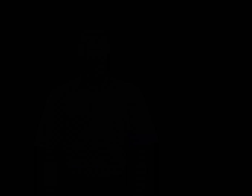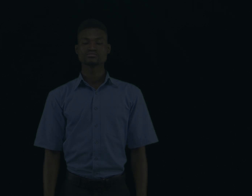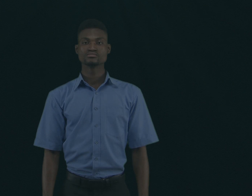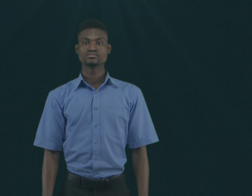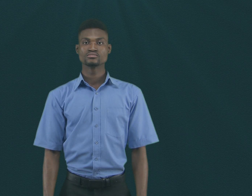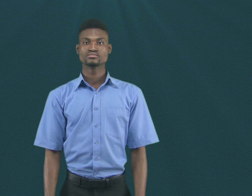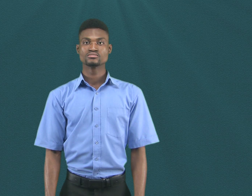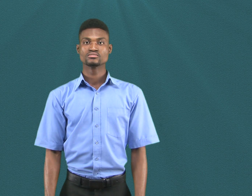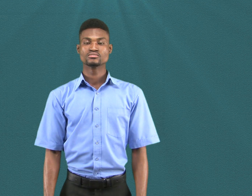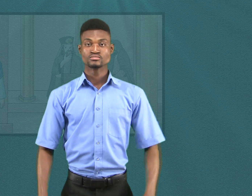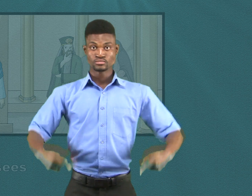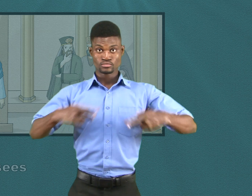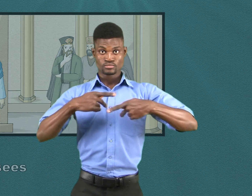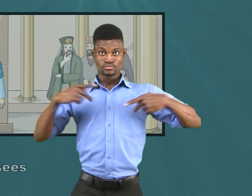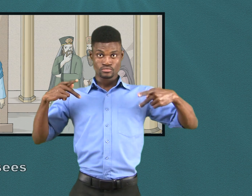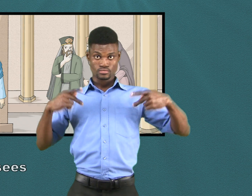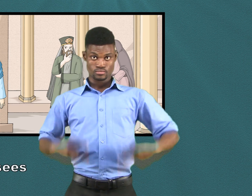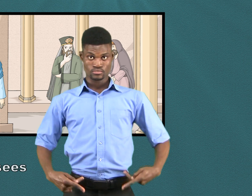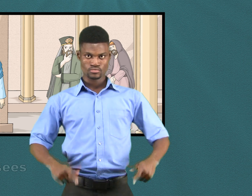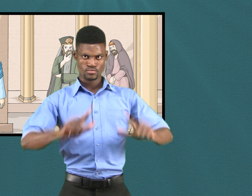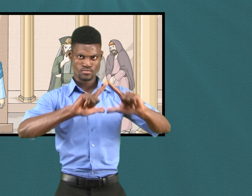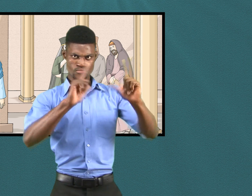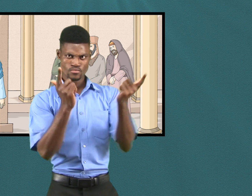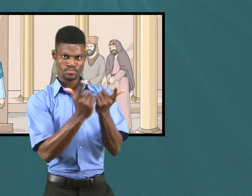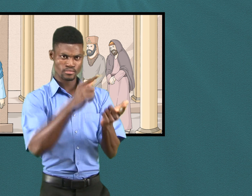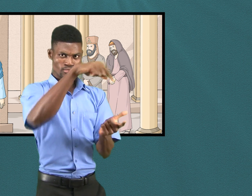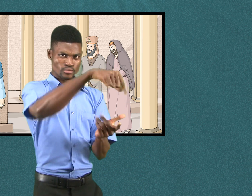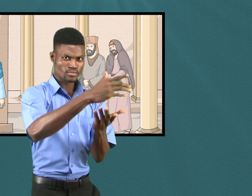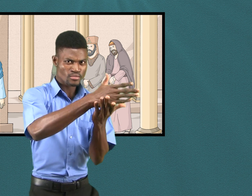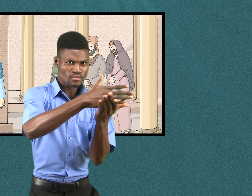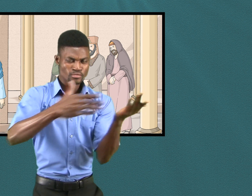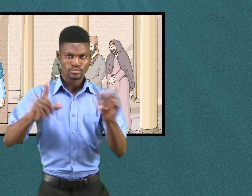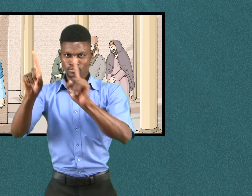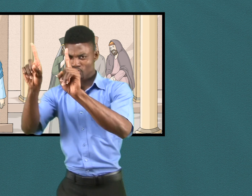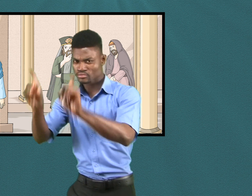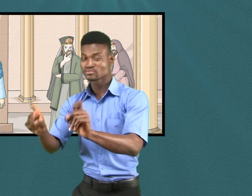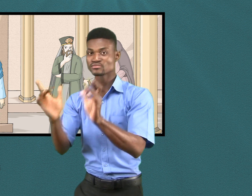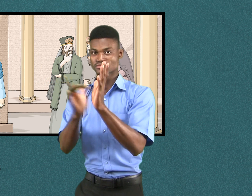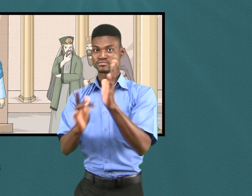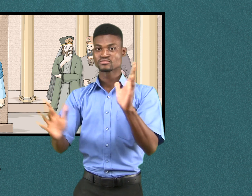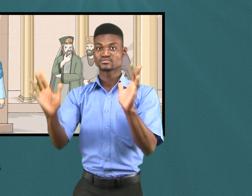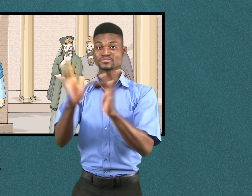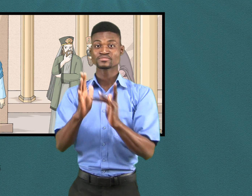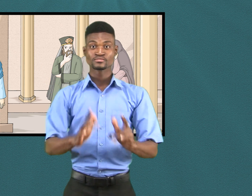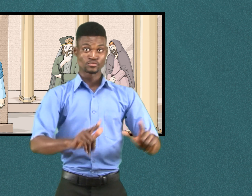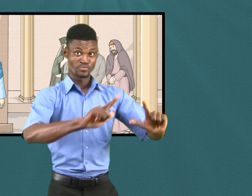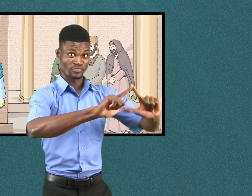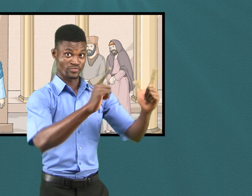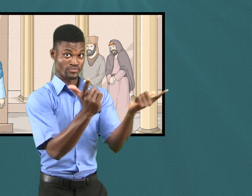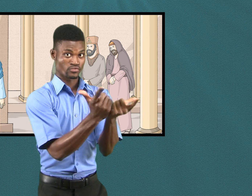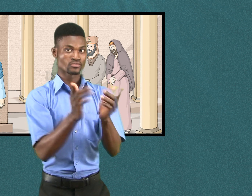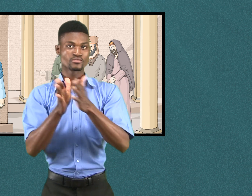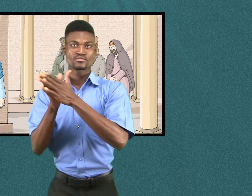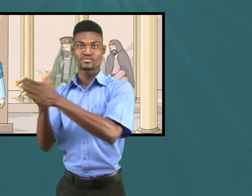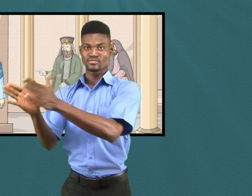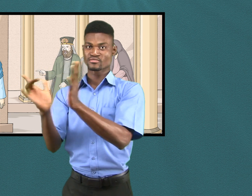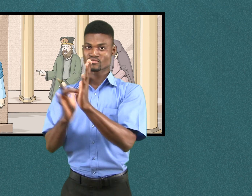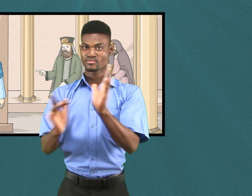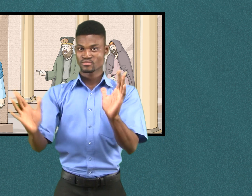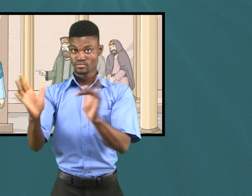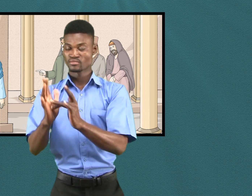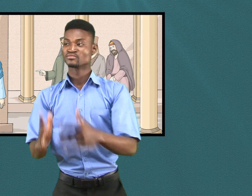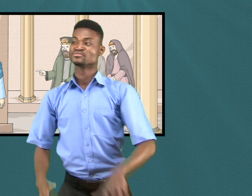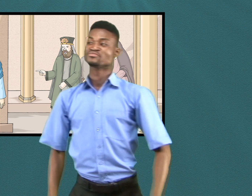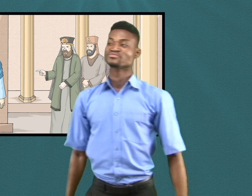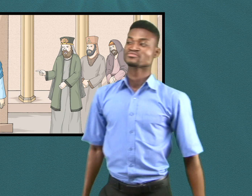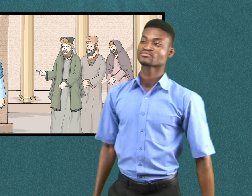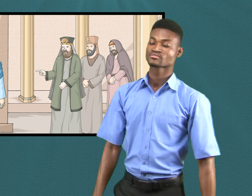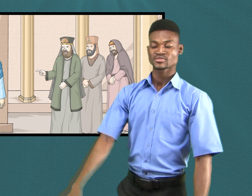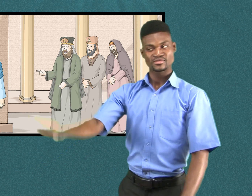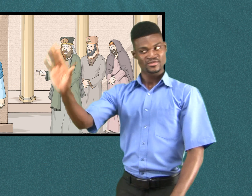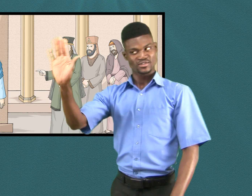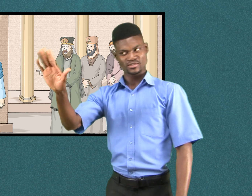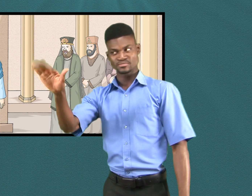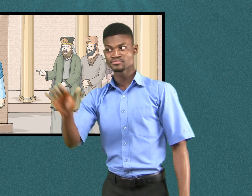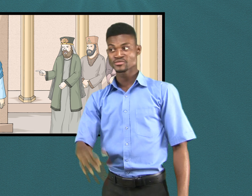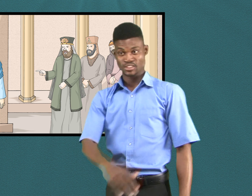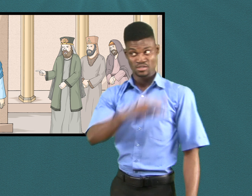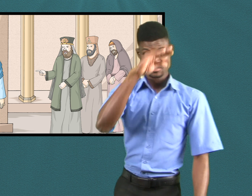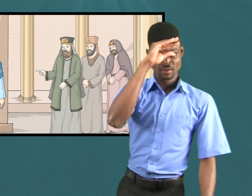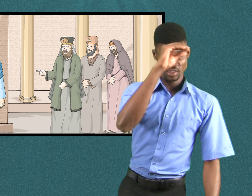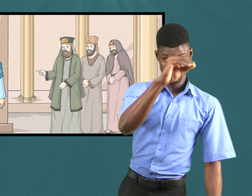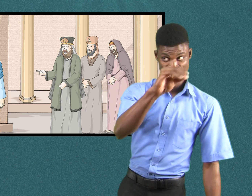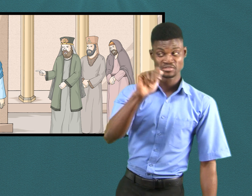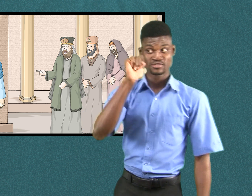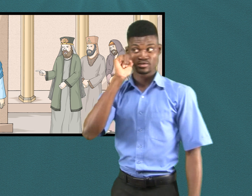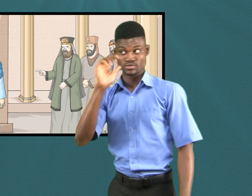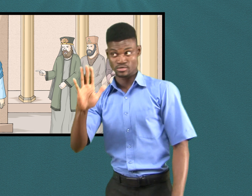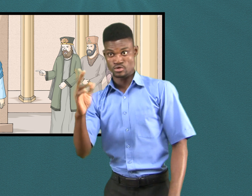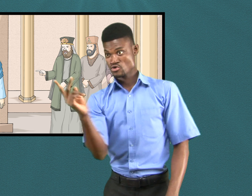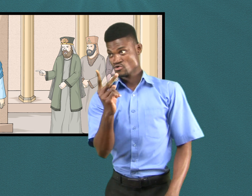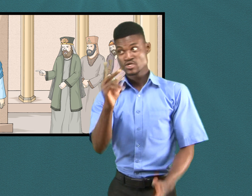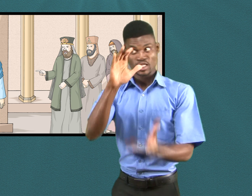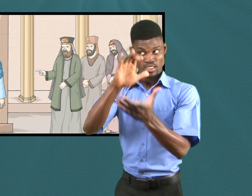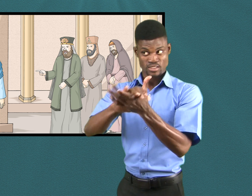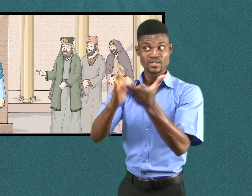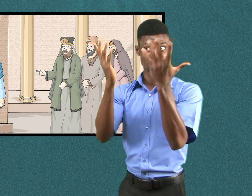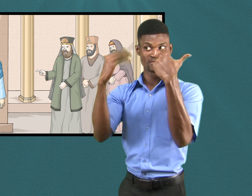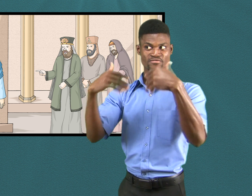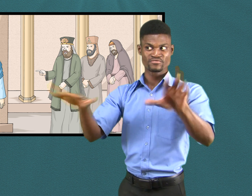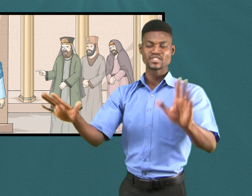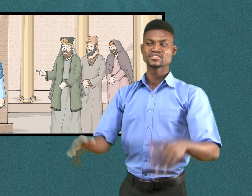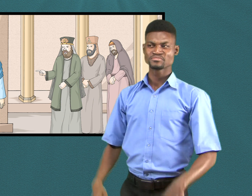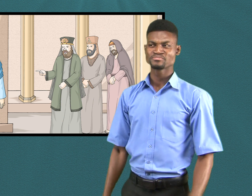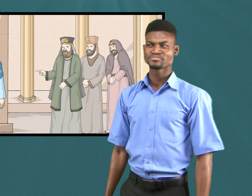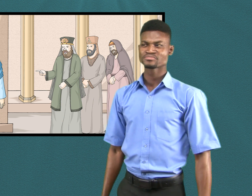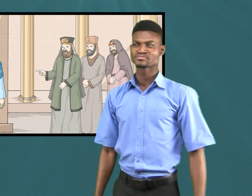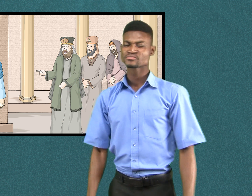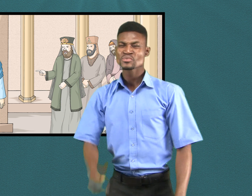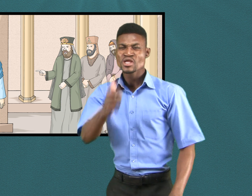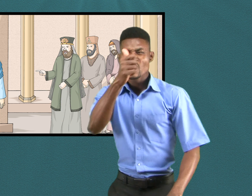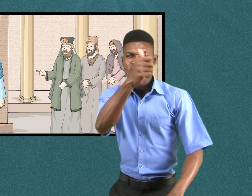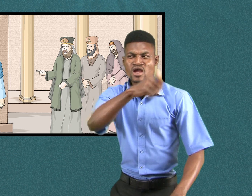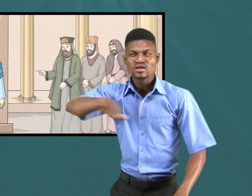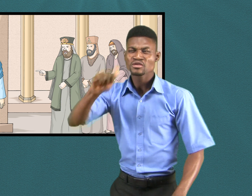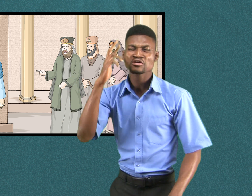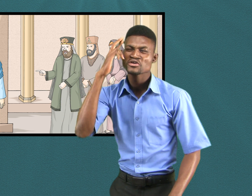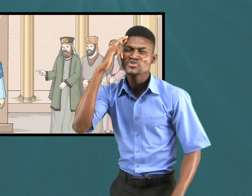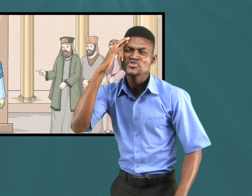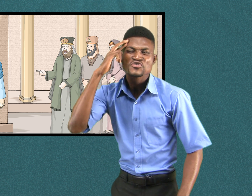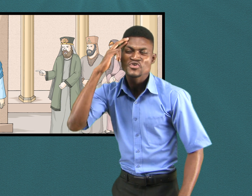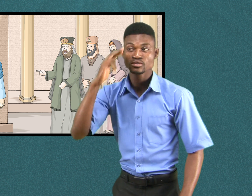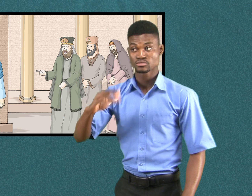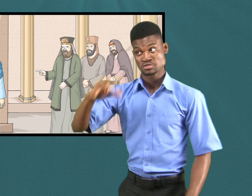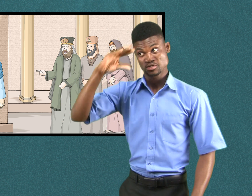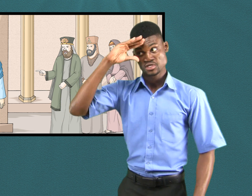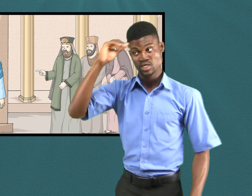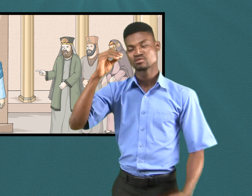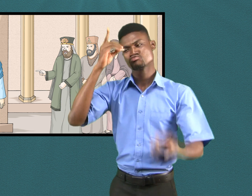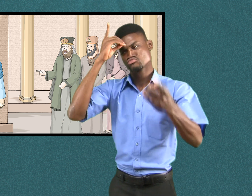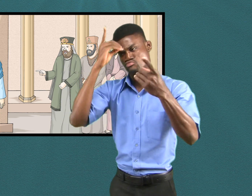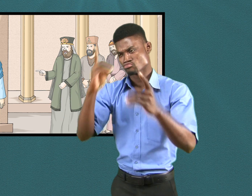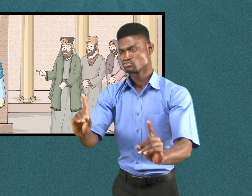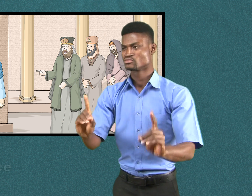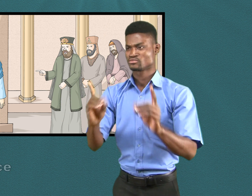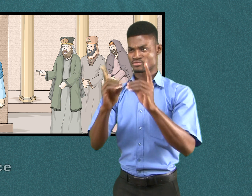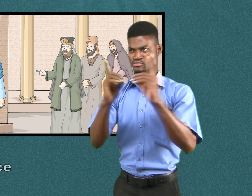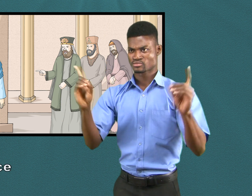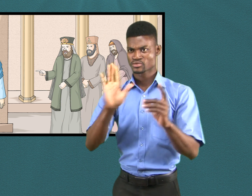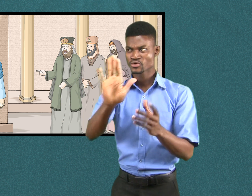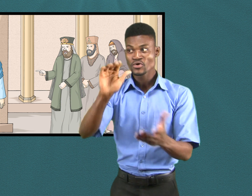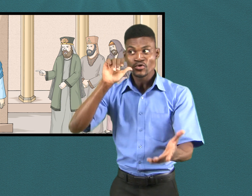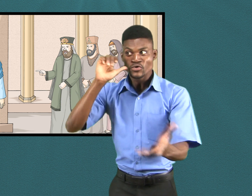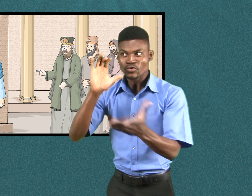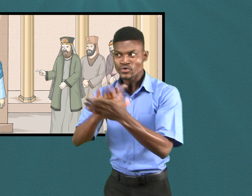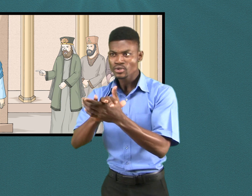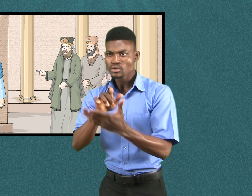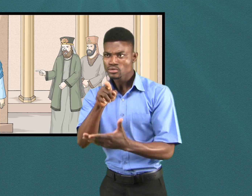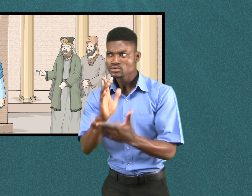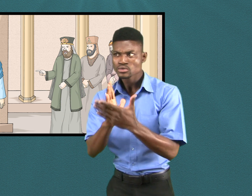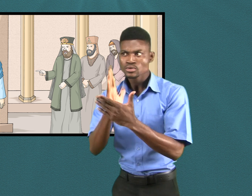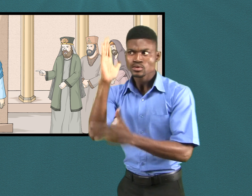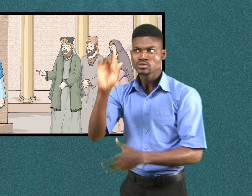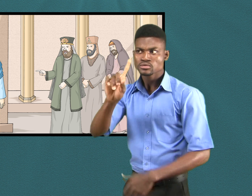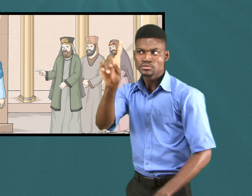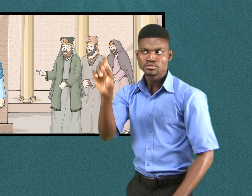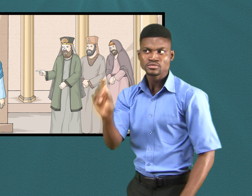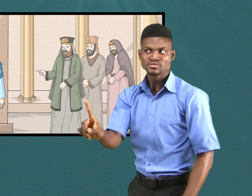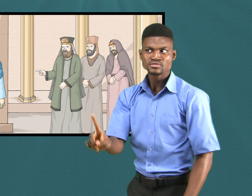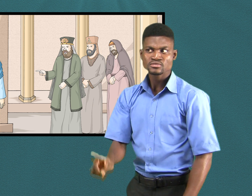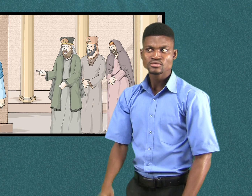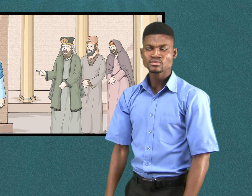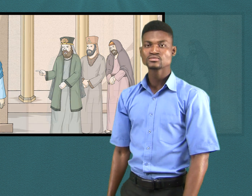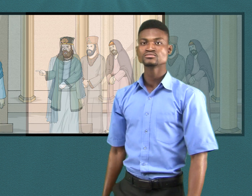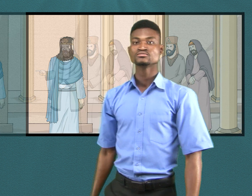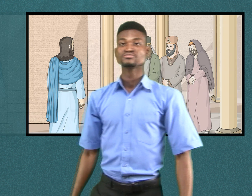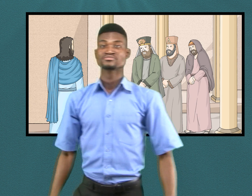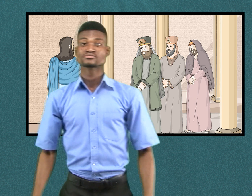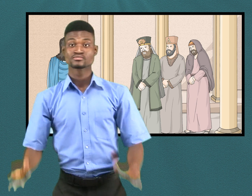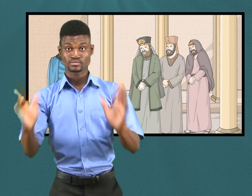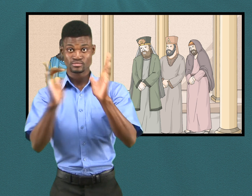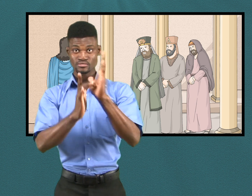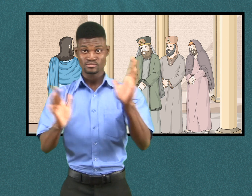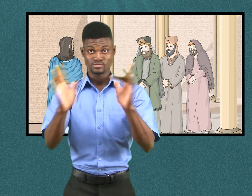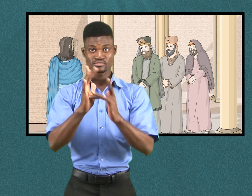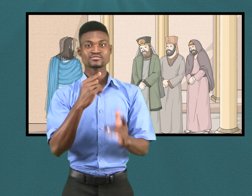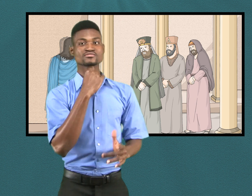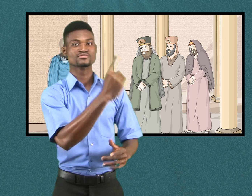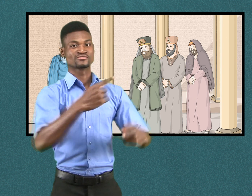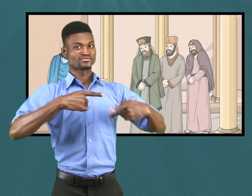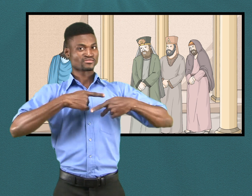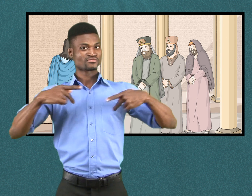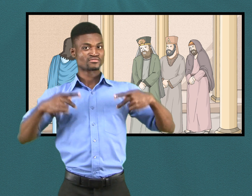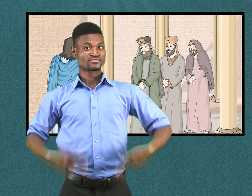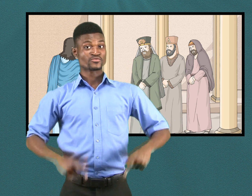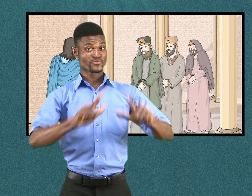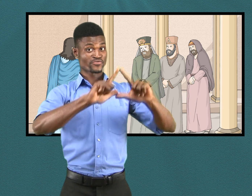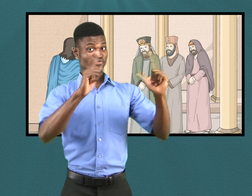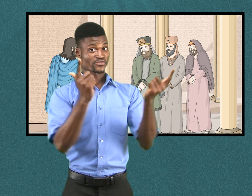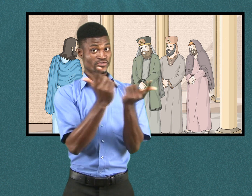Then some Pharisees came and tested Him by asking, “Is it lawful for a man to divorce his wife for any reason?”